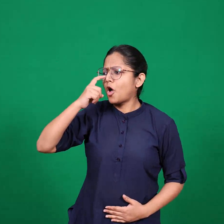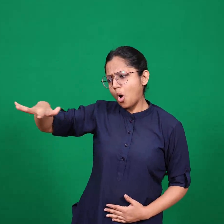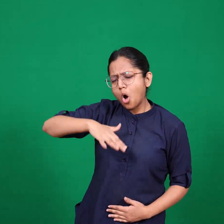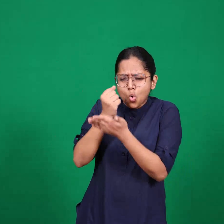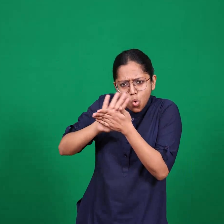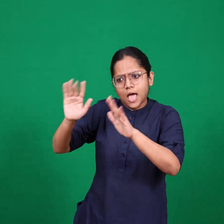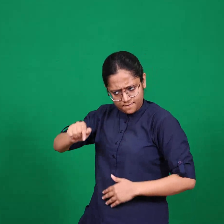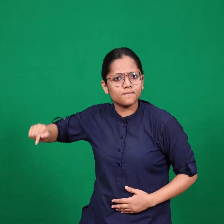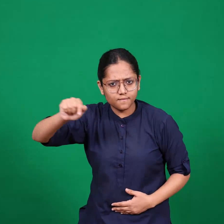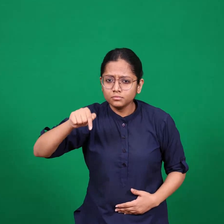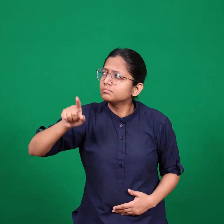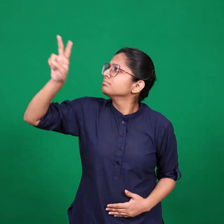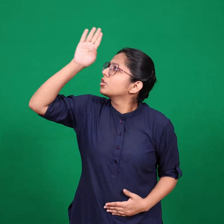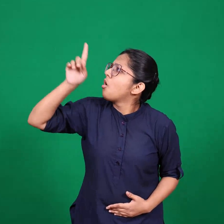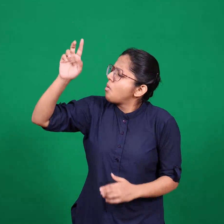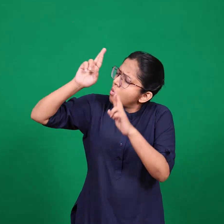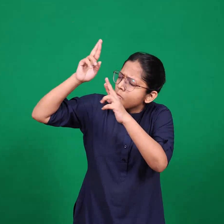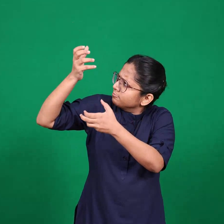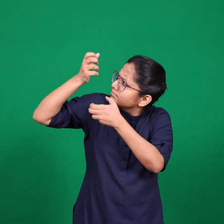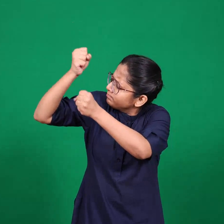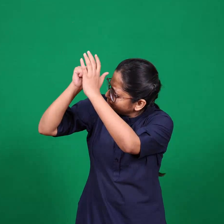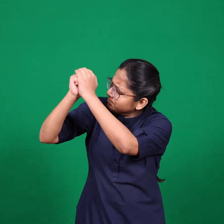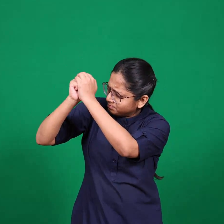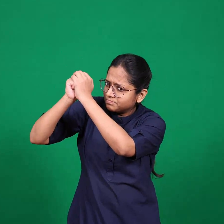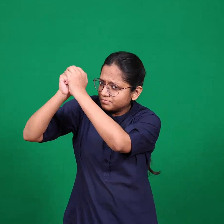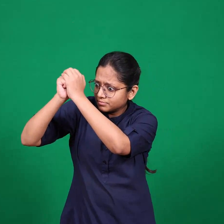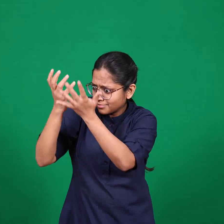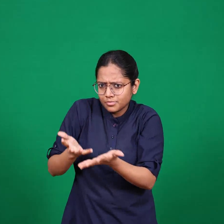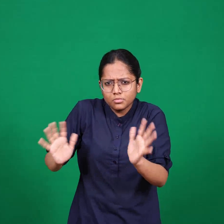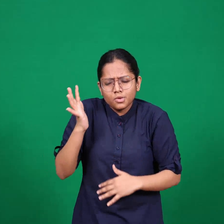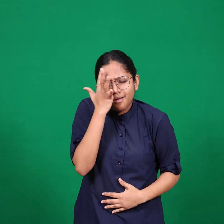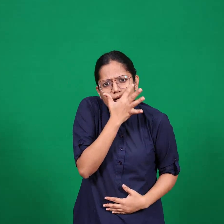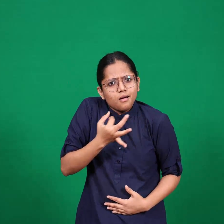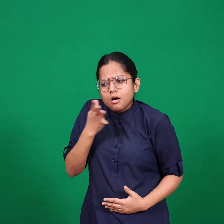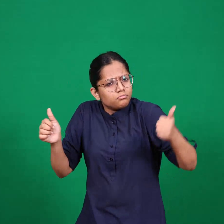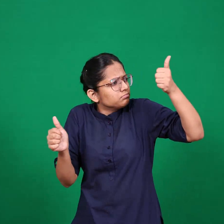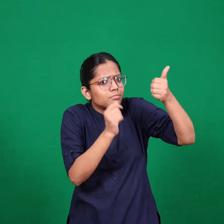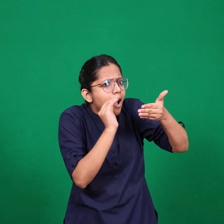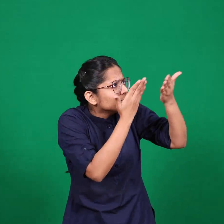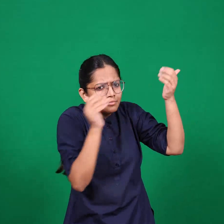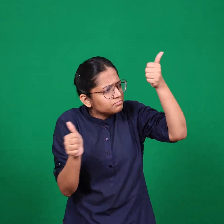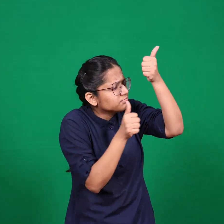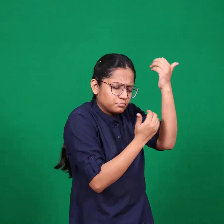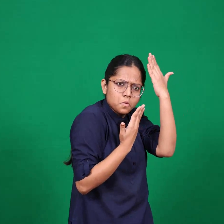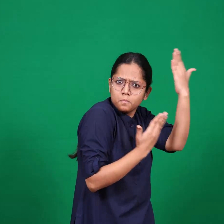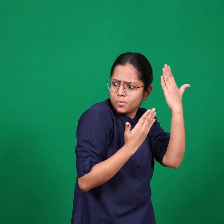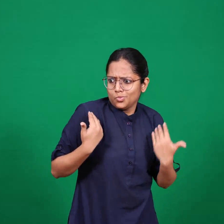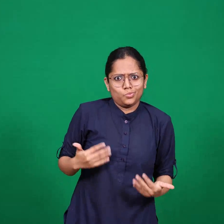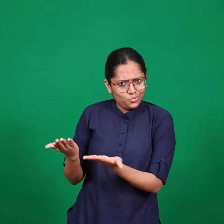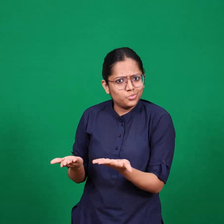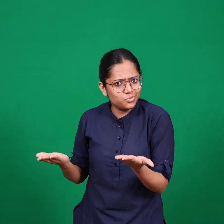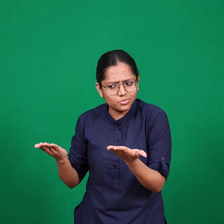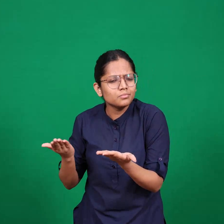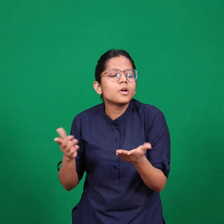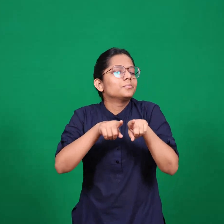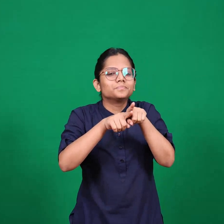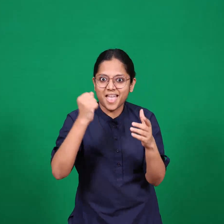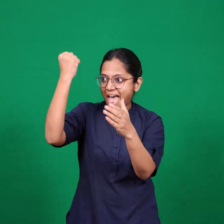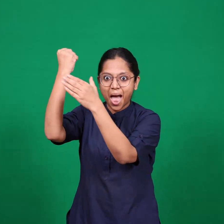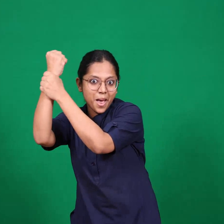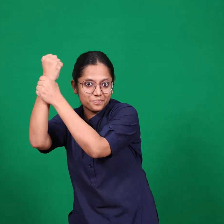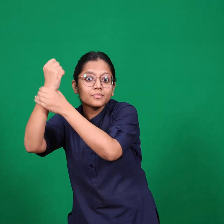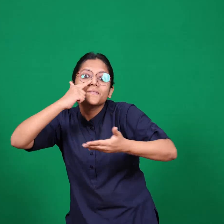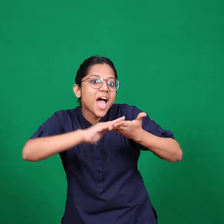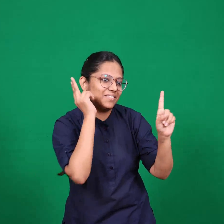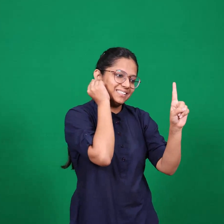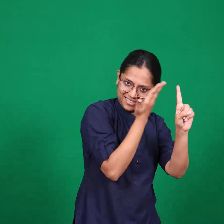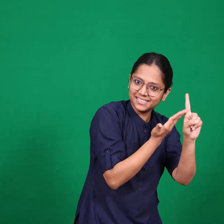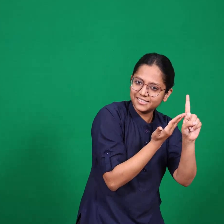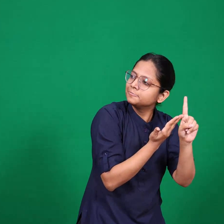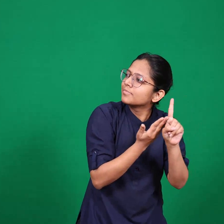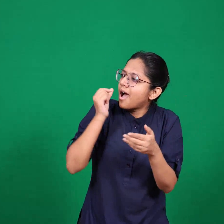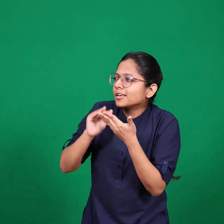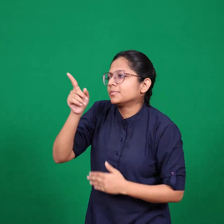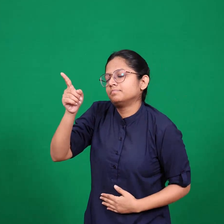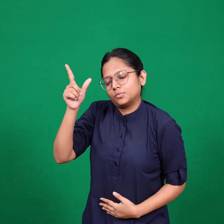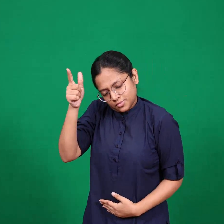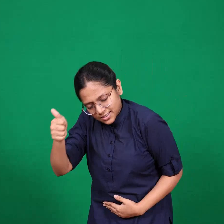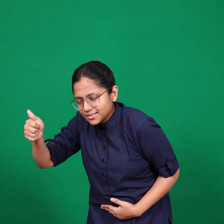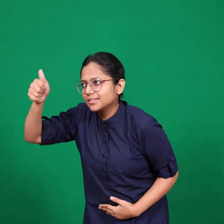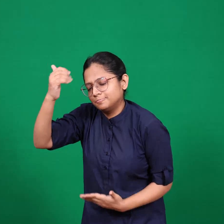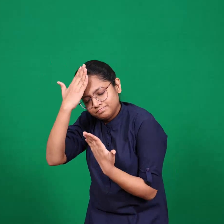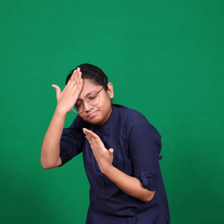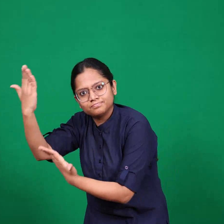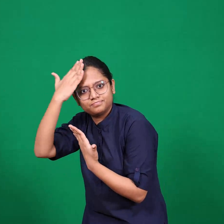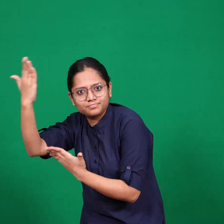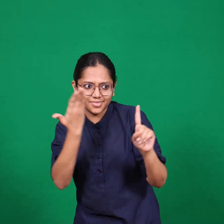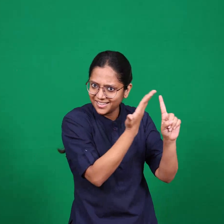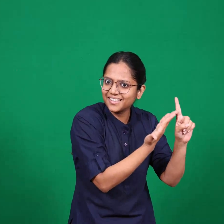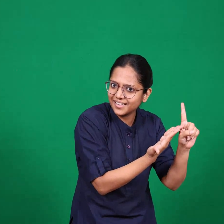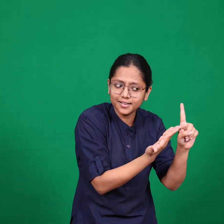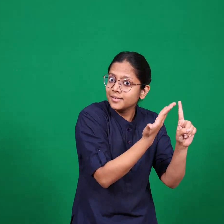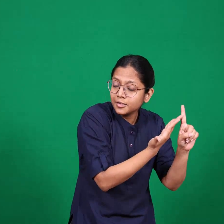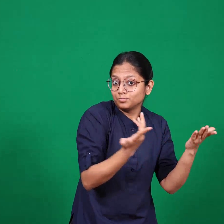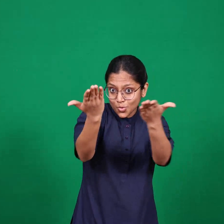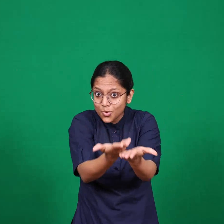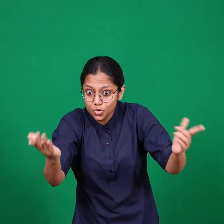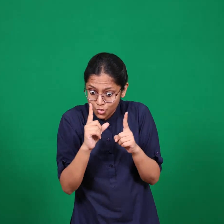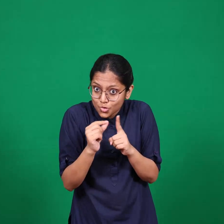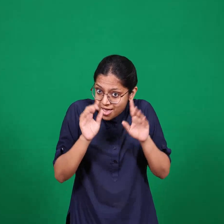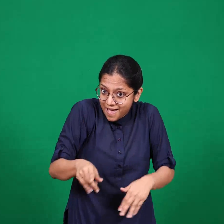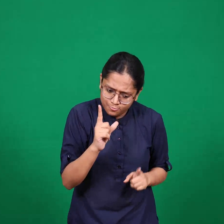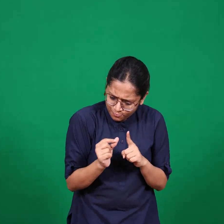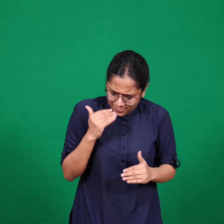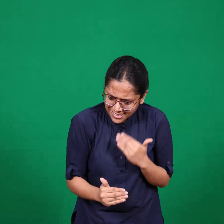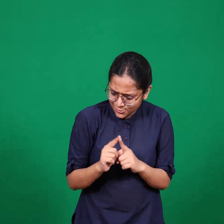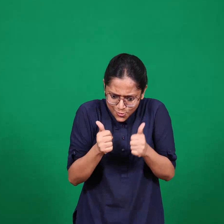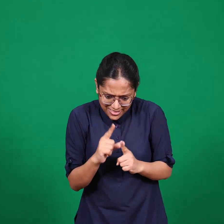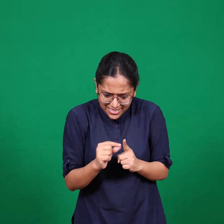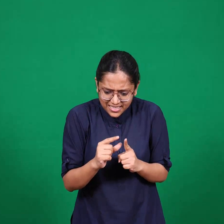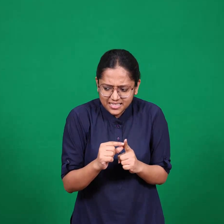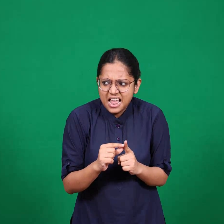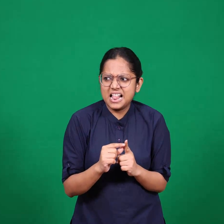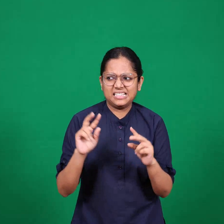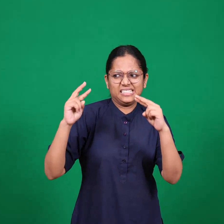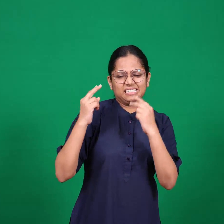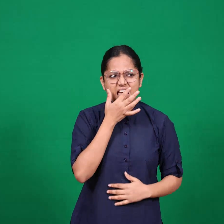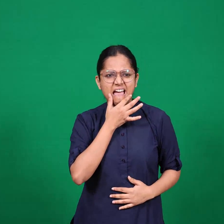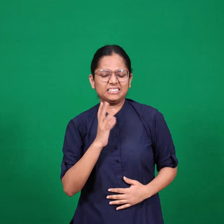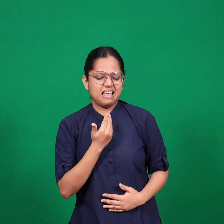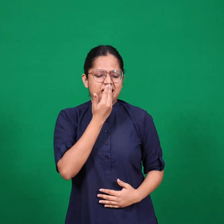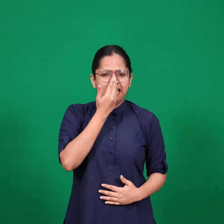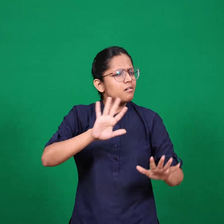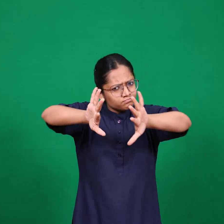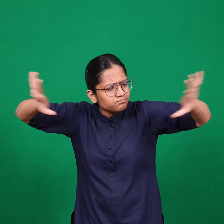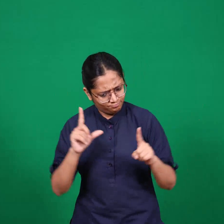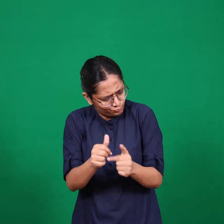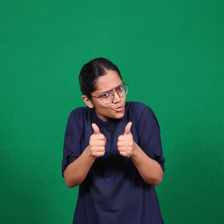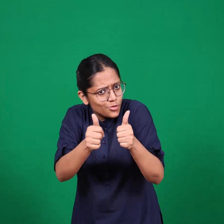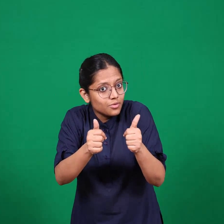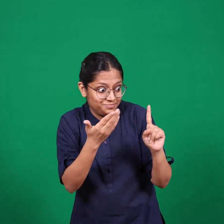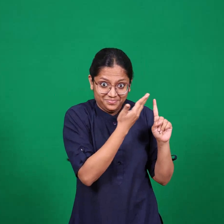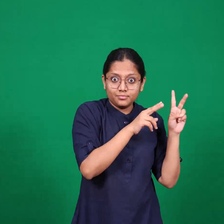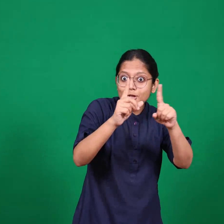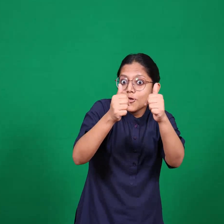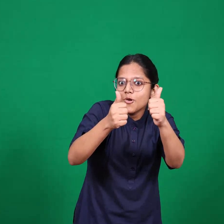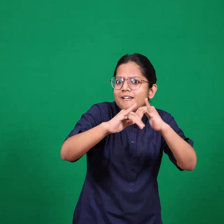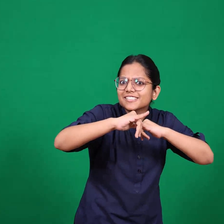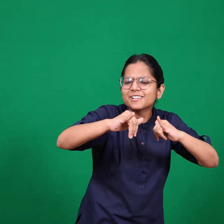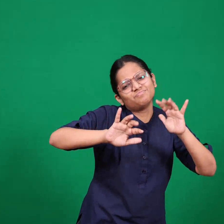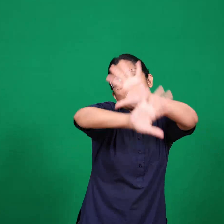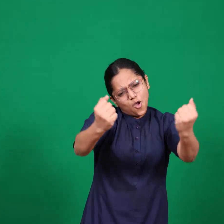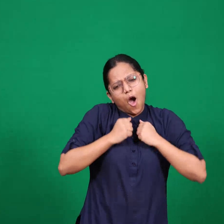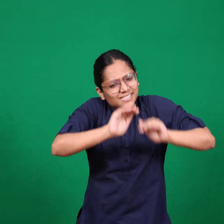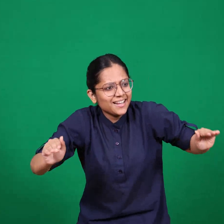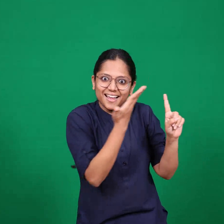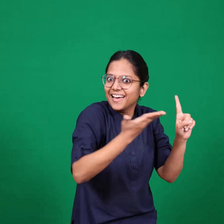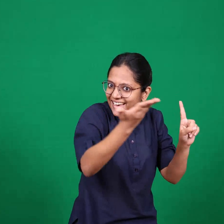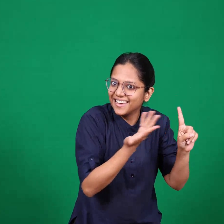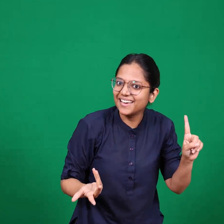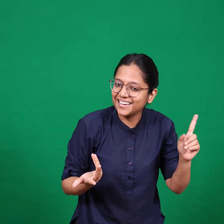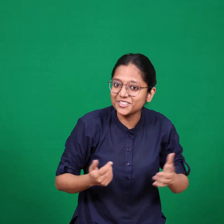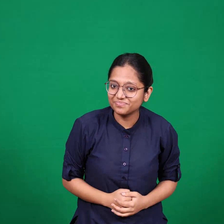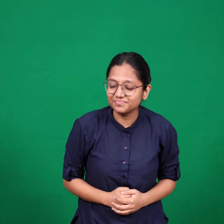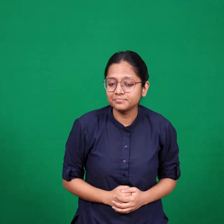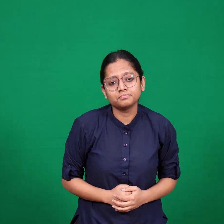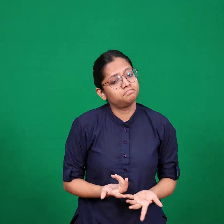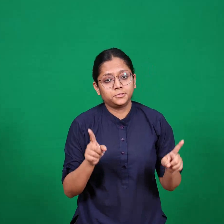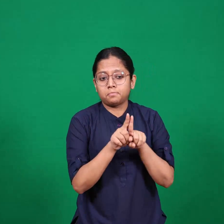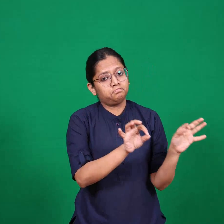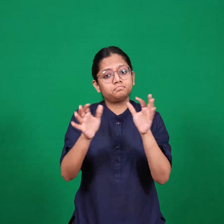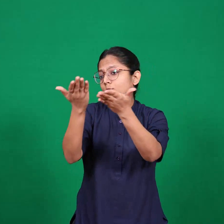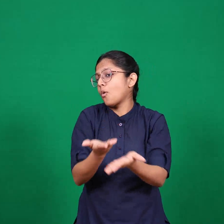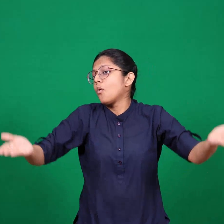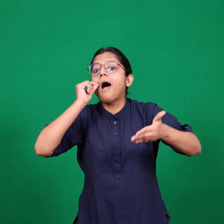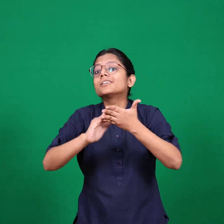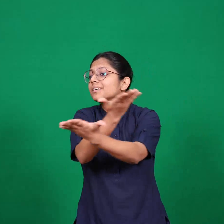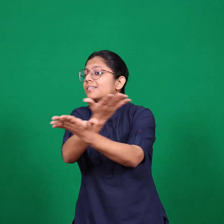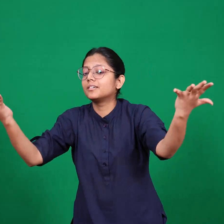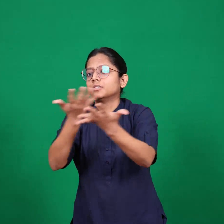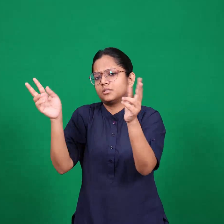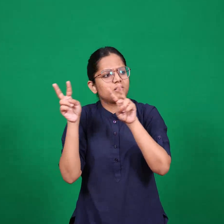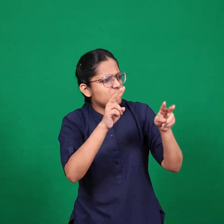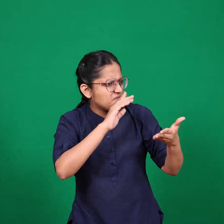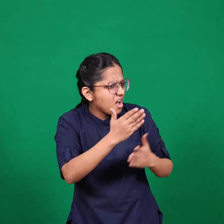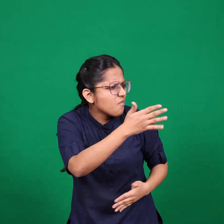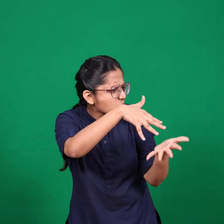For this is how the holy women of the past adorned themselves. They put their hope in God and were submissive to their husbands, just as Sarah obeyed Abraham and called him lord.